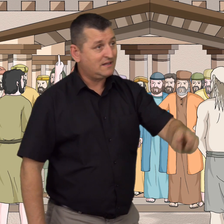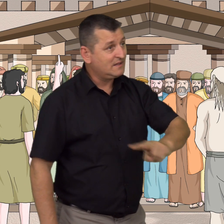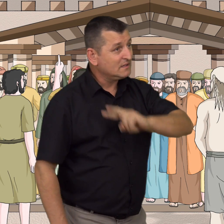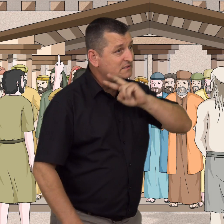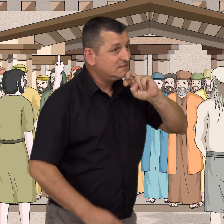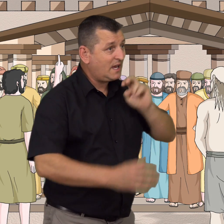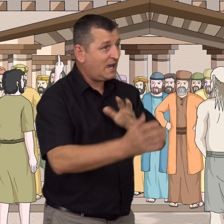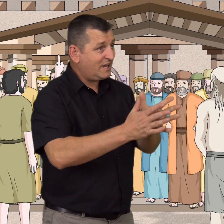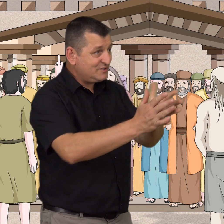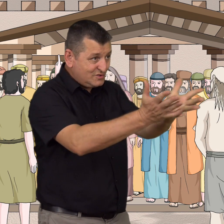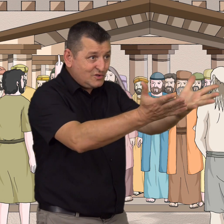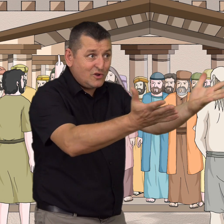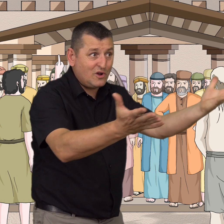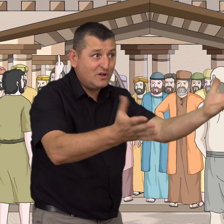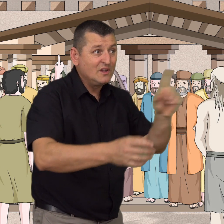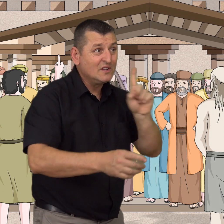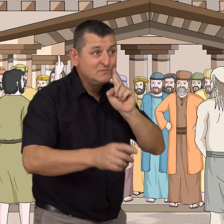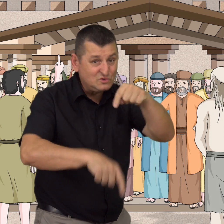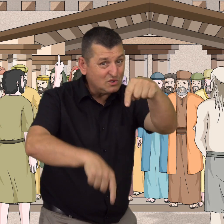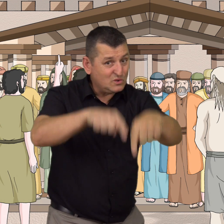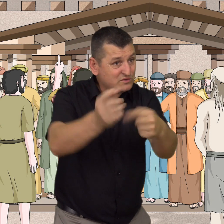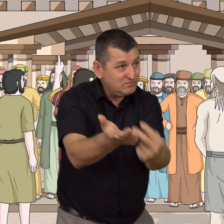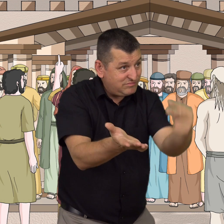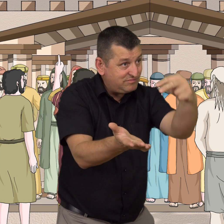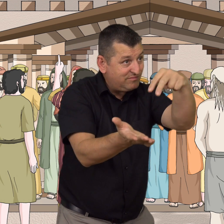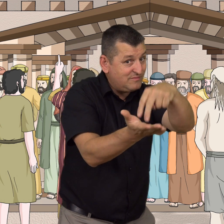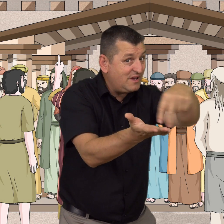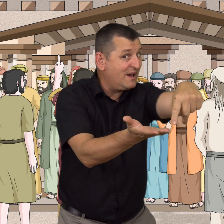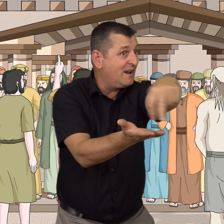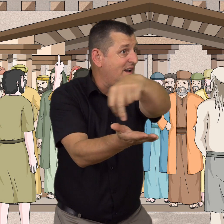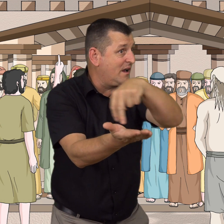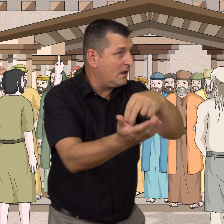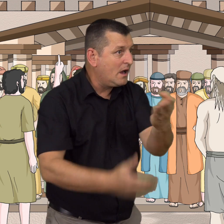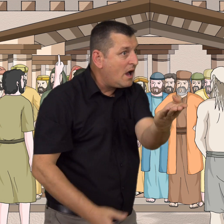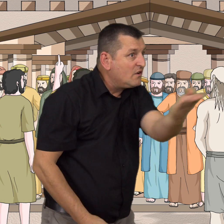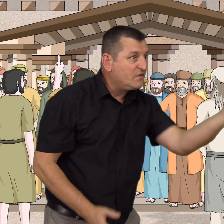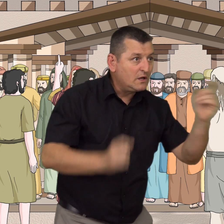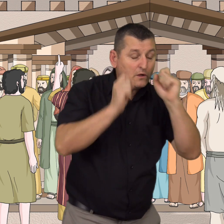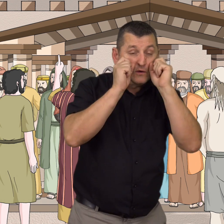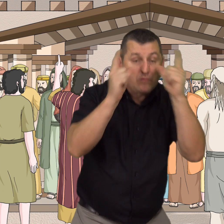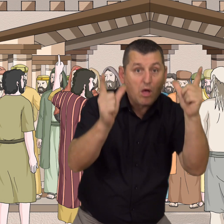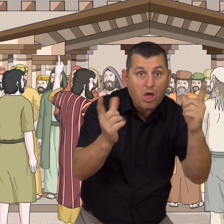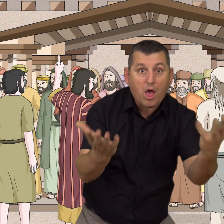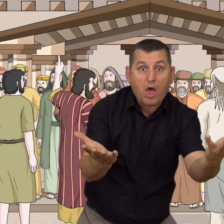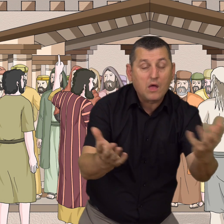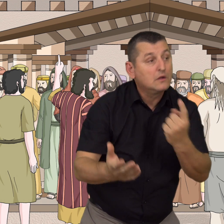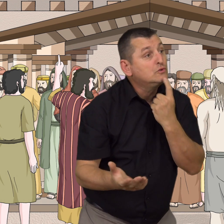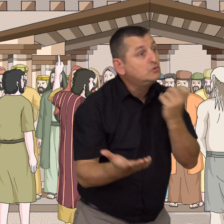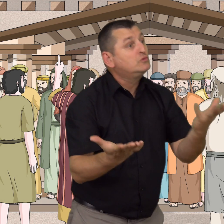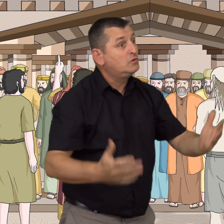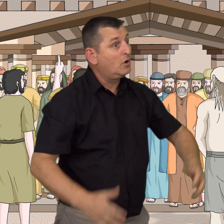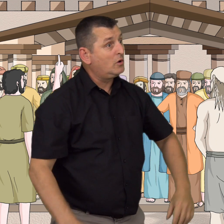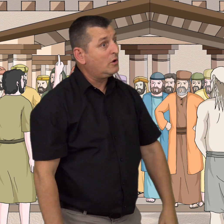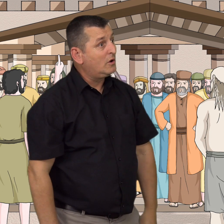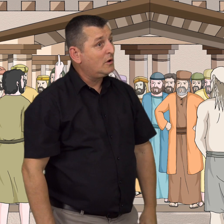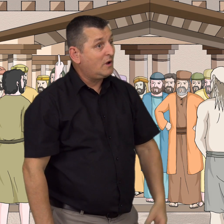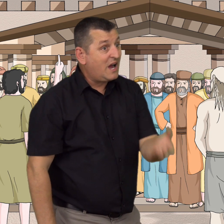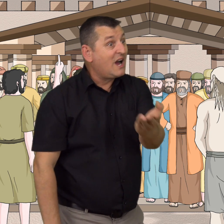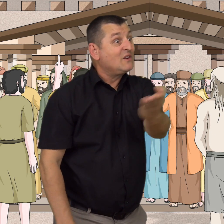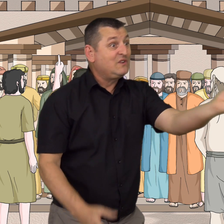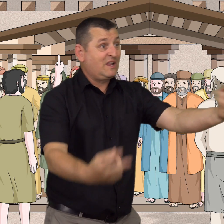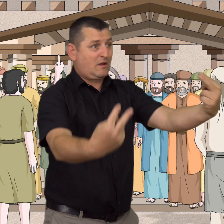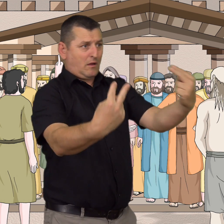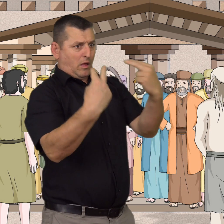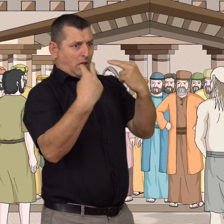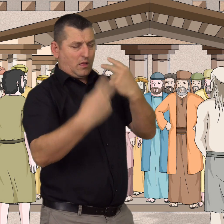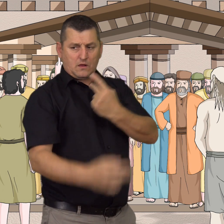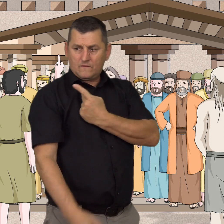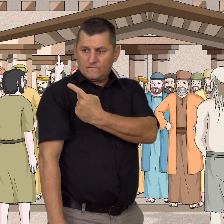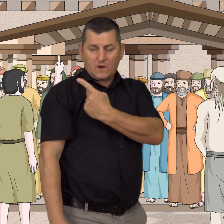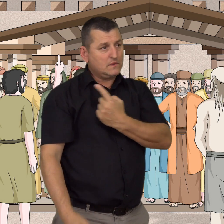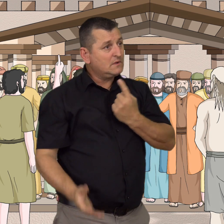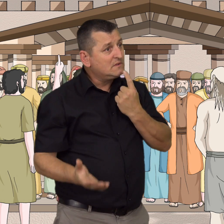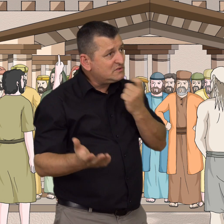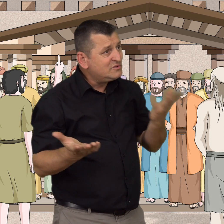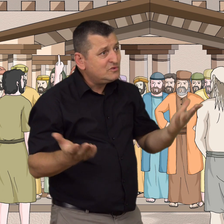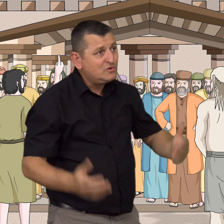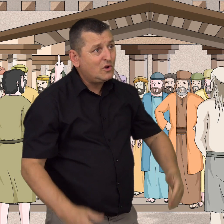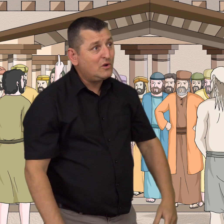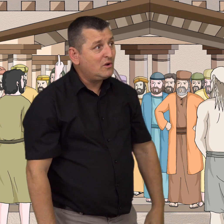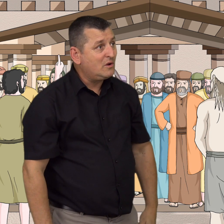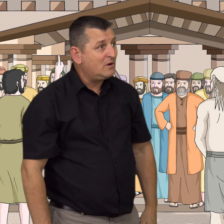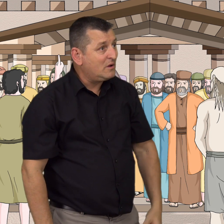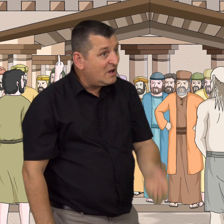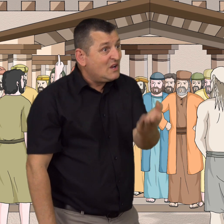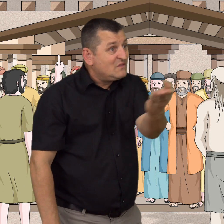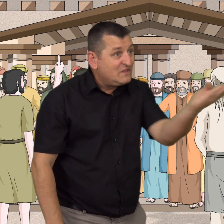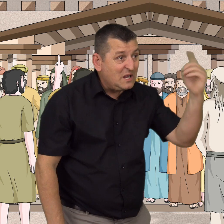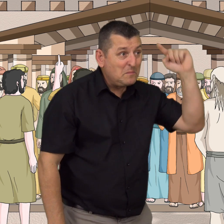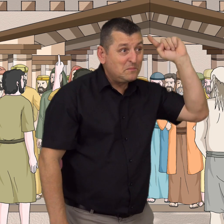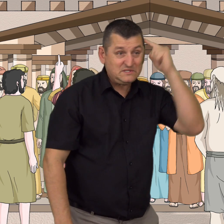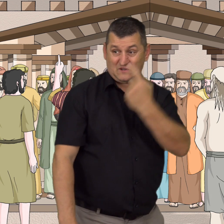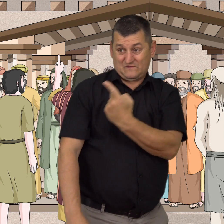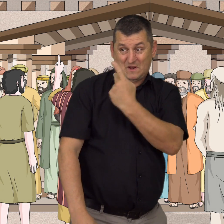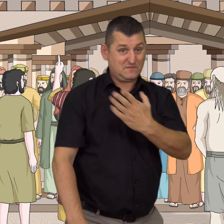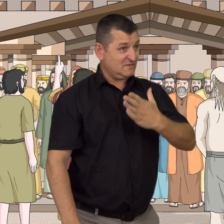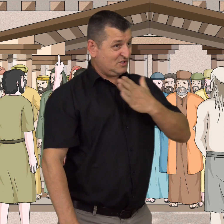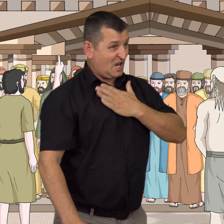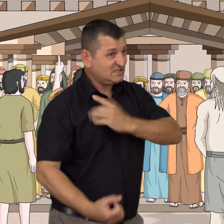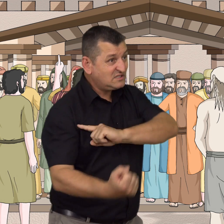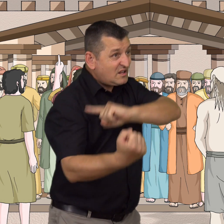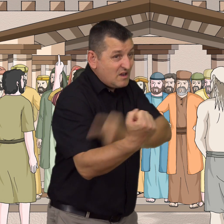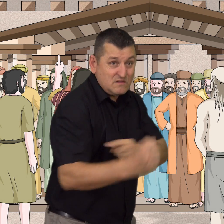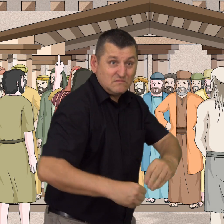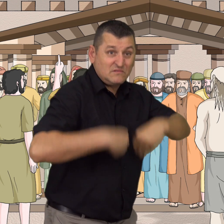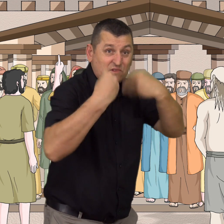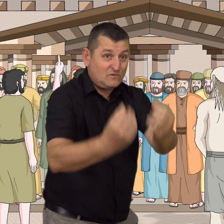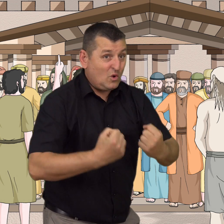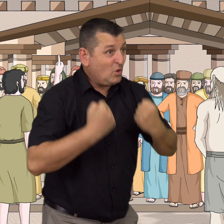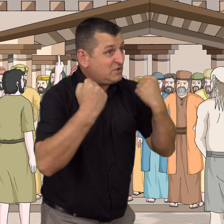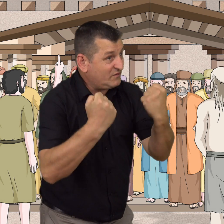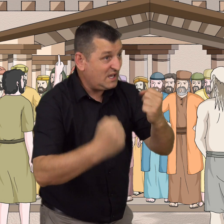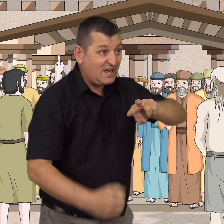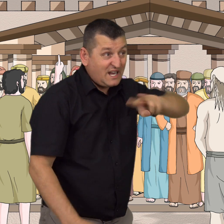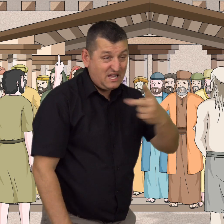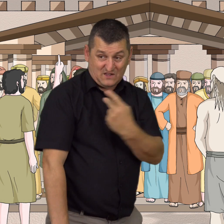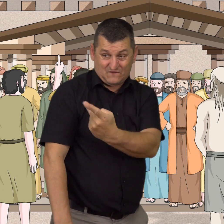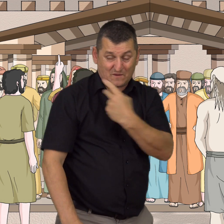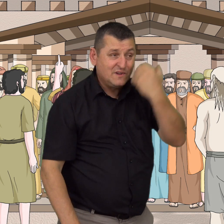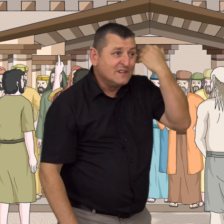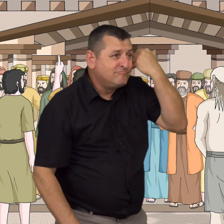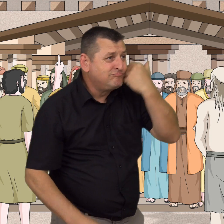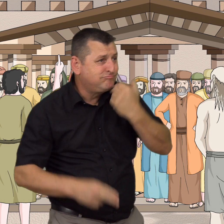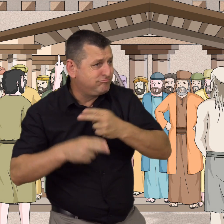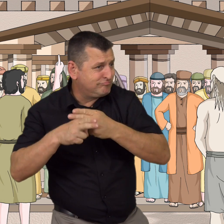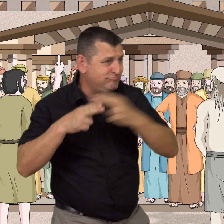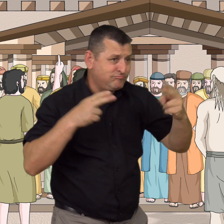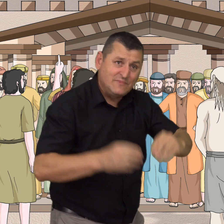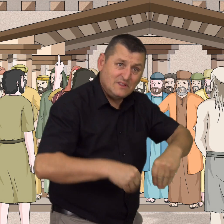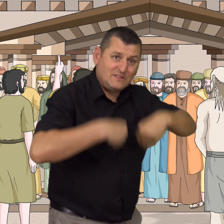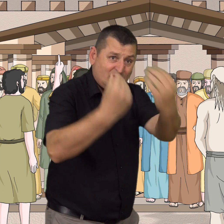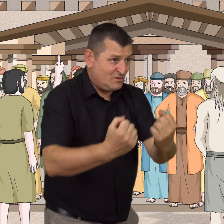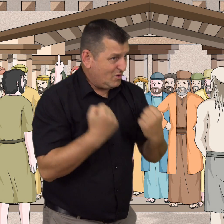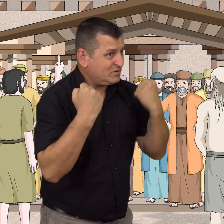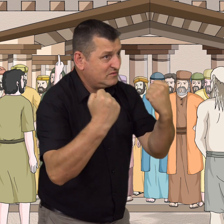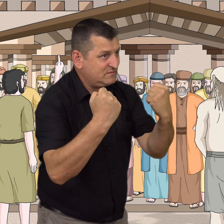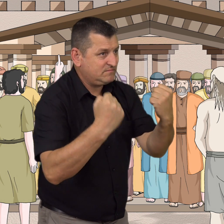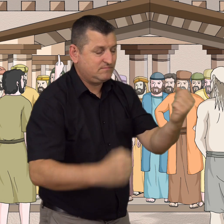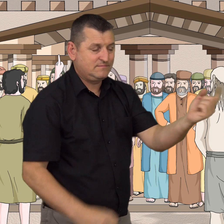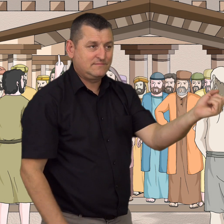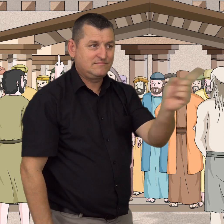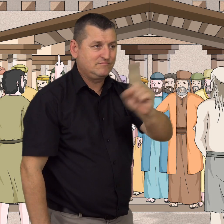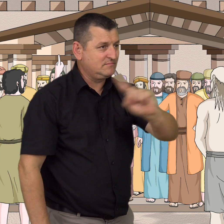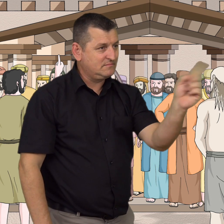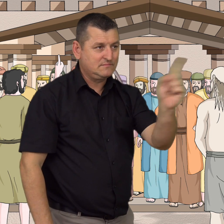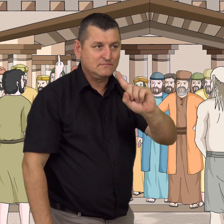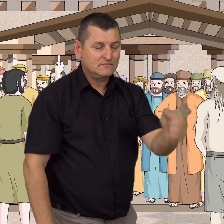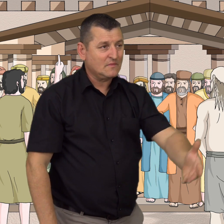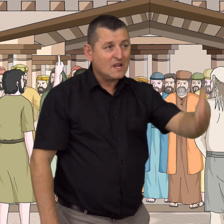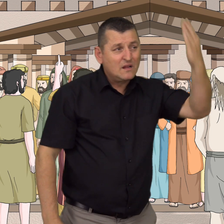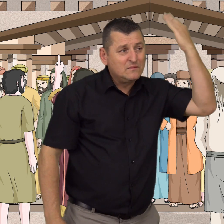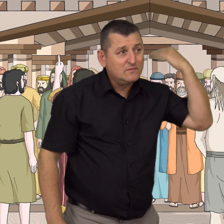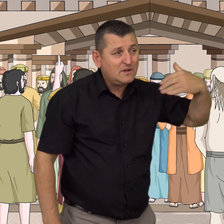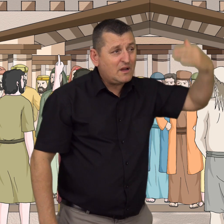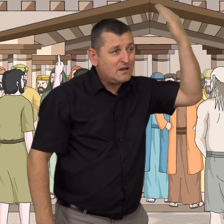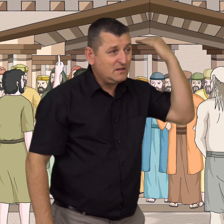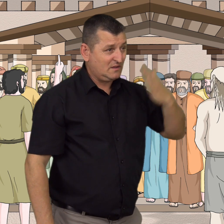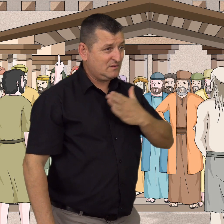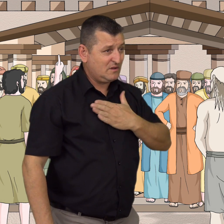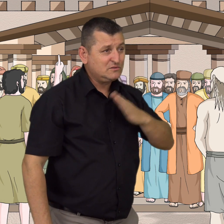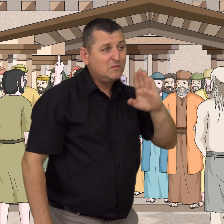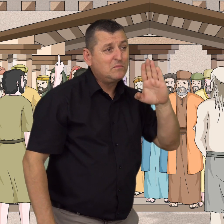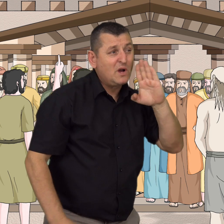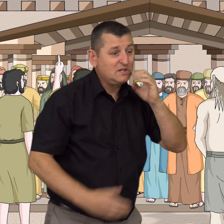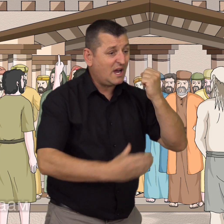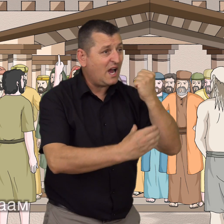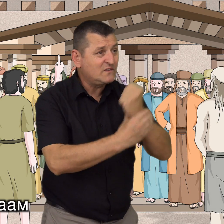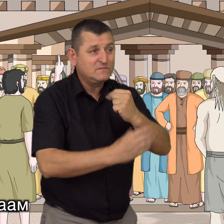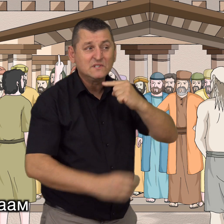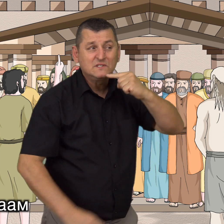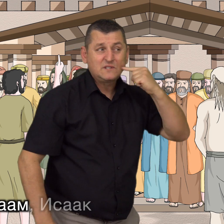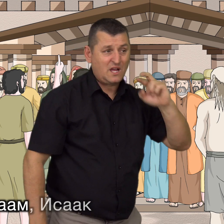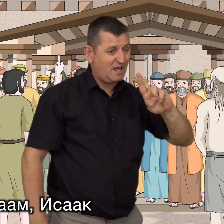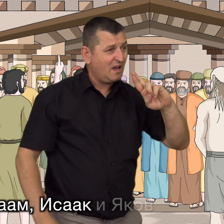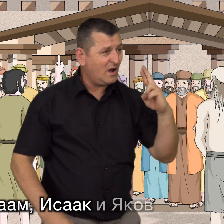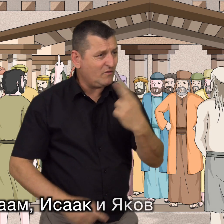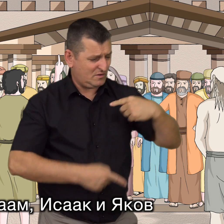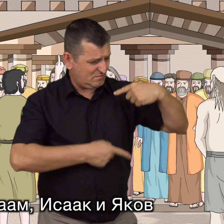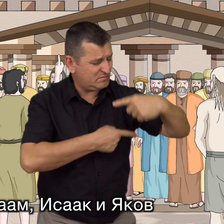Why do you stare at us as if by our own power or godliness we had made this man walk?